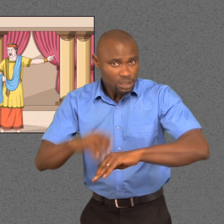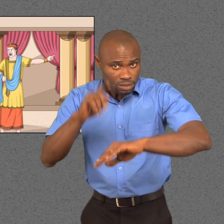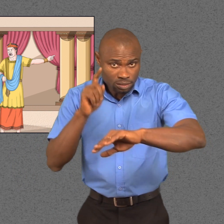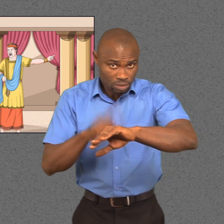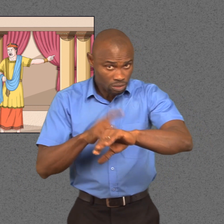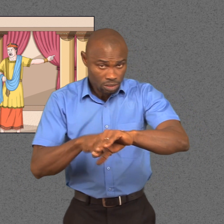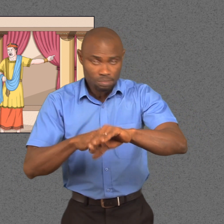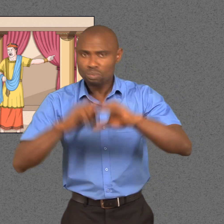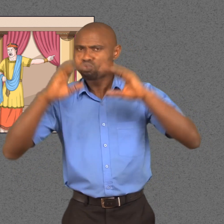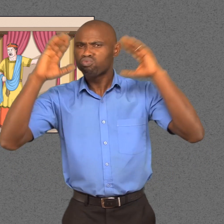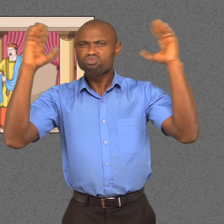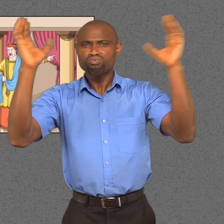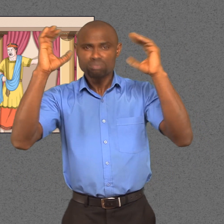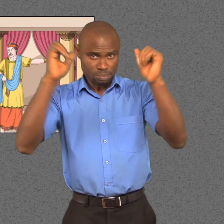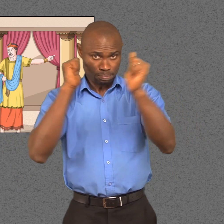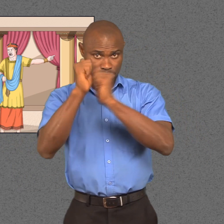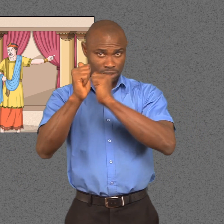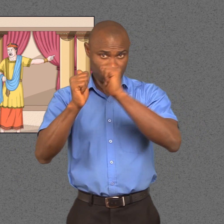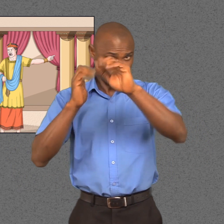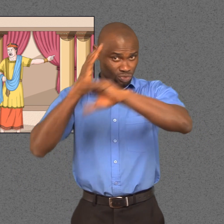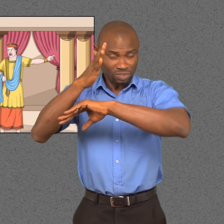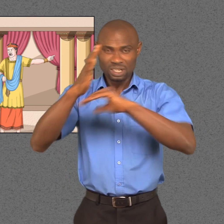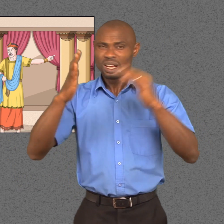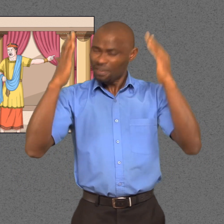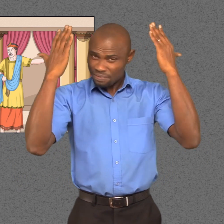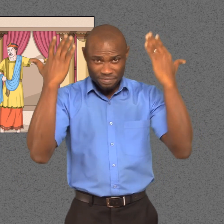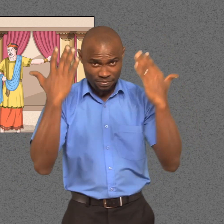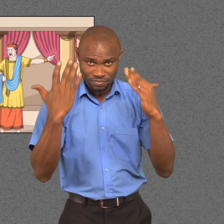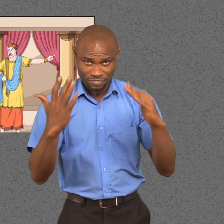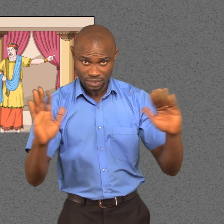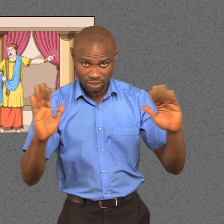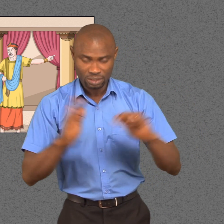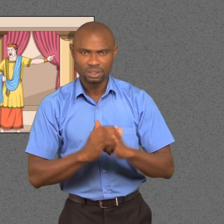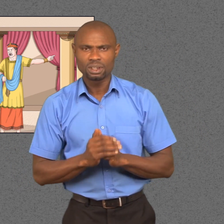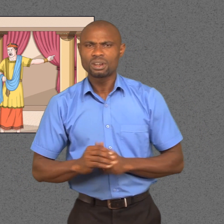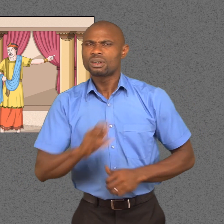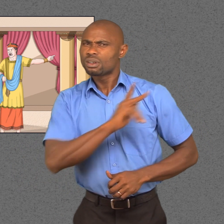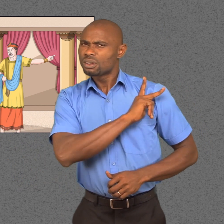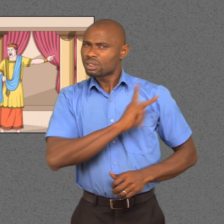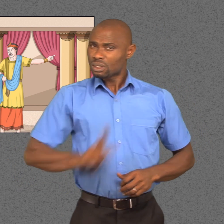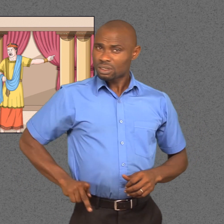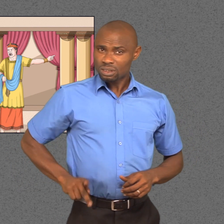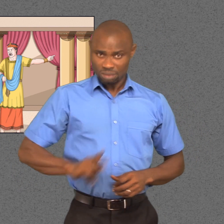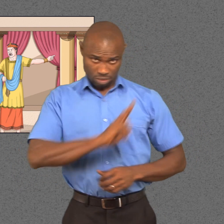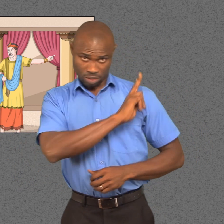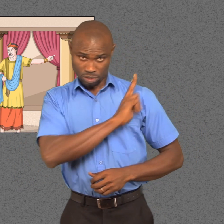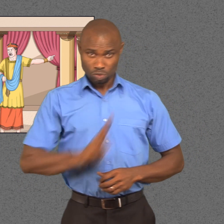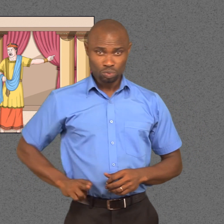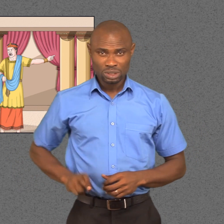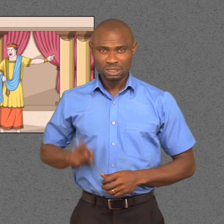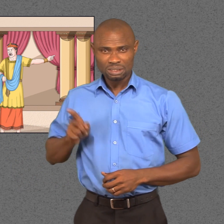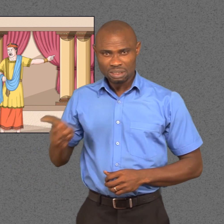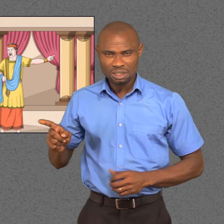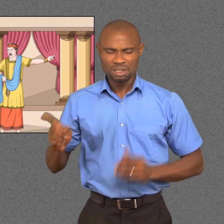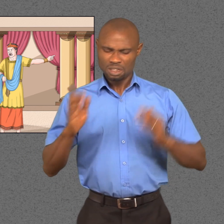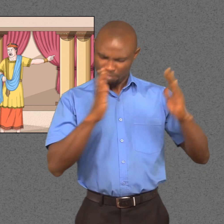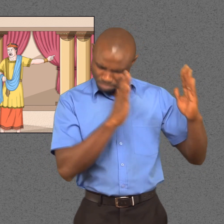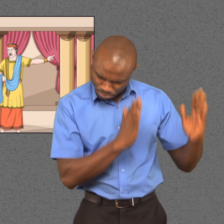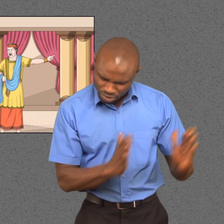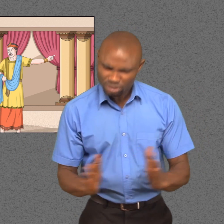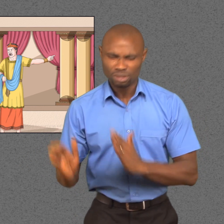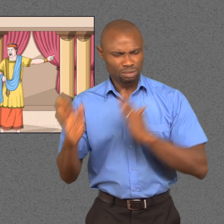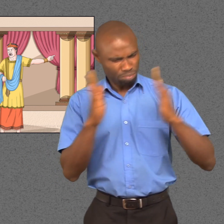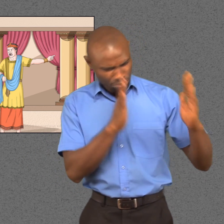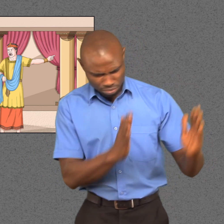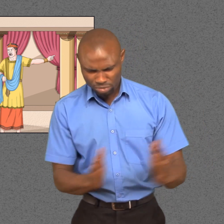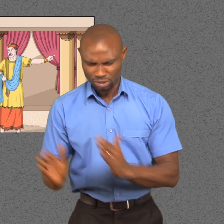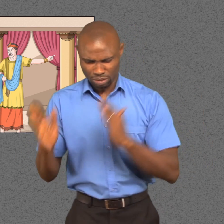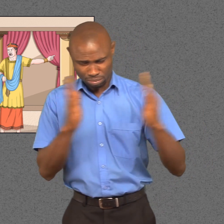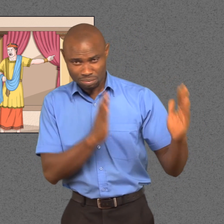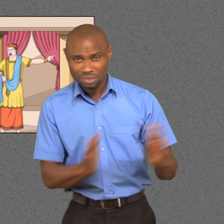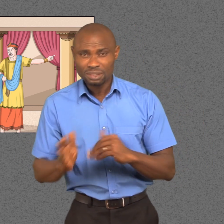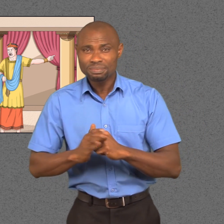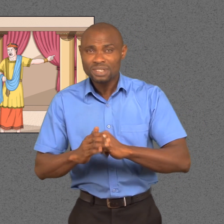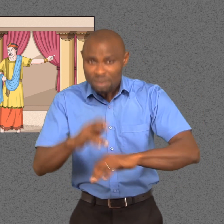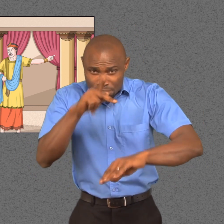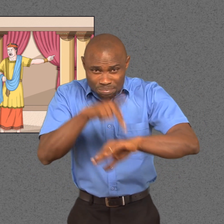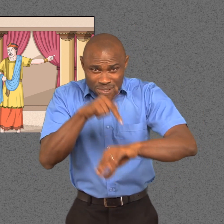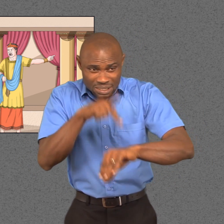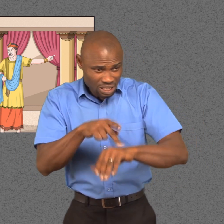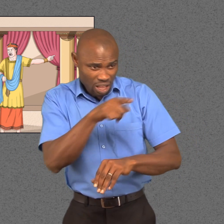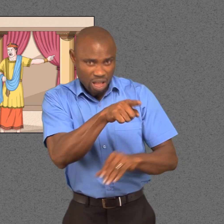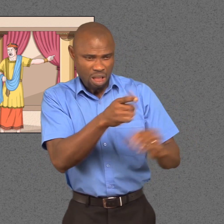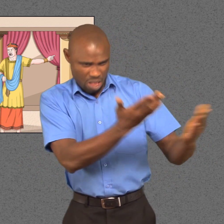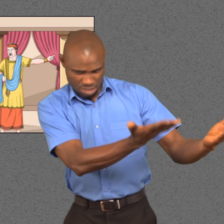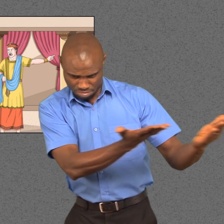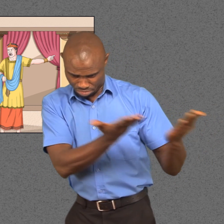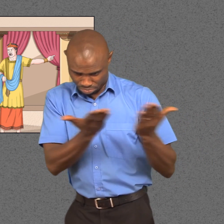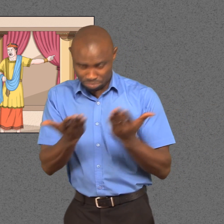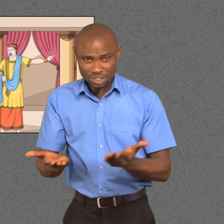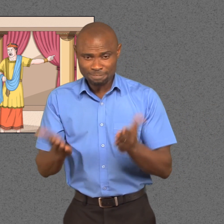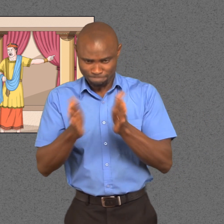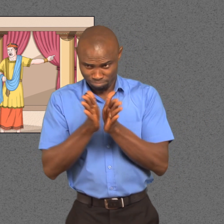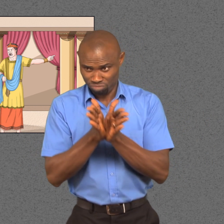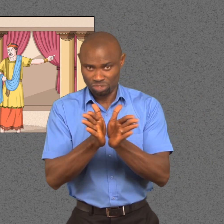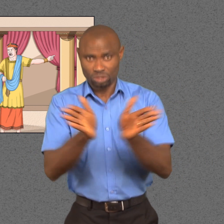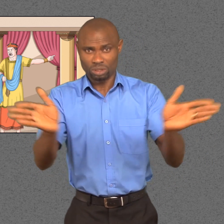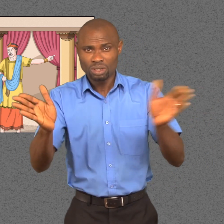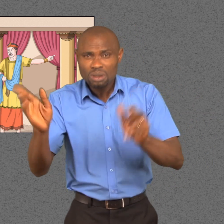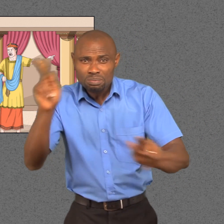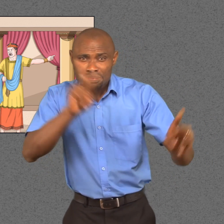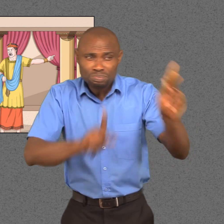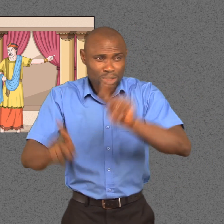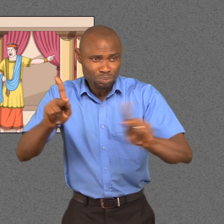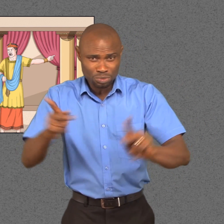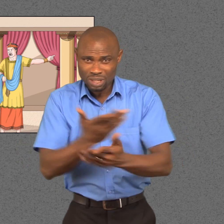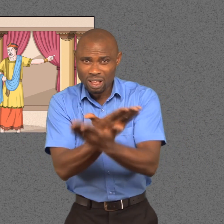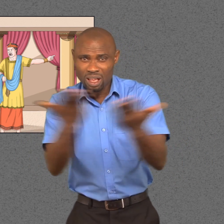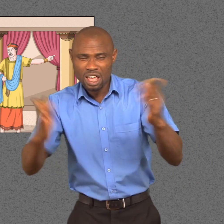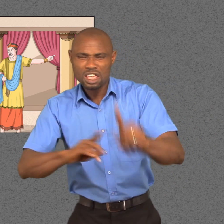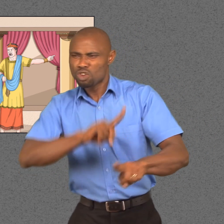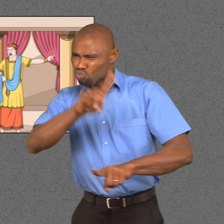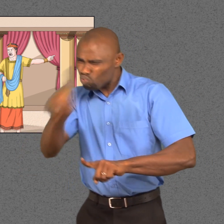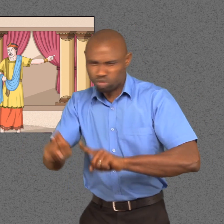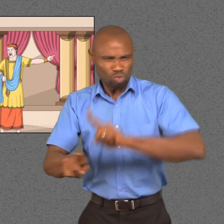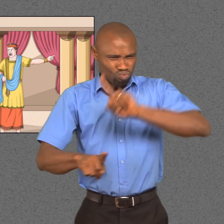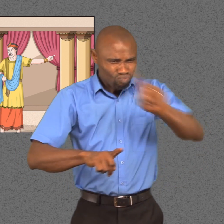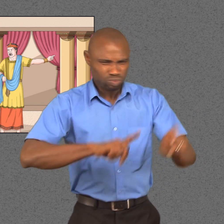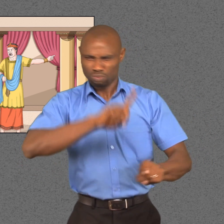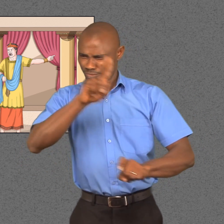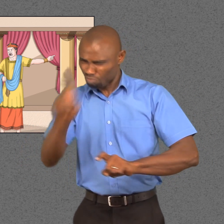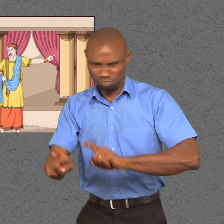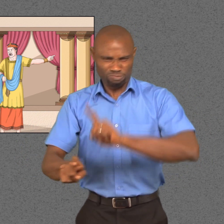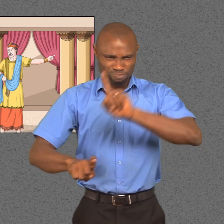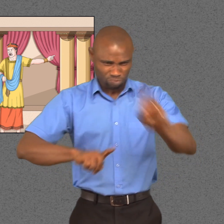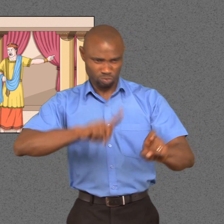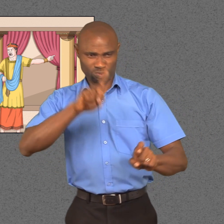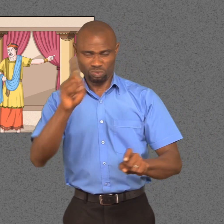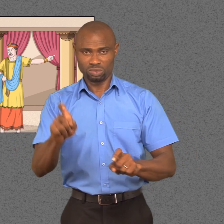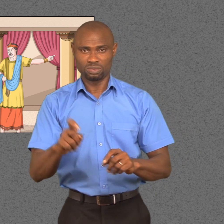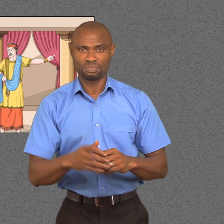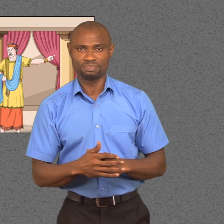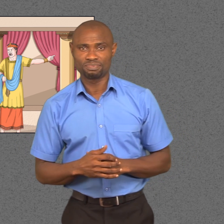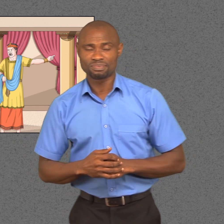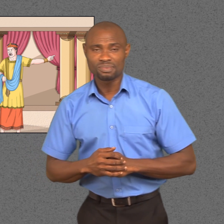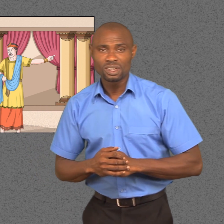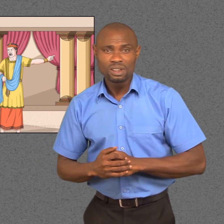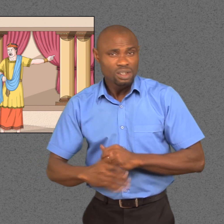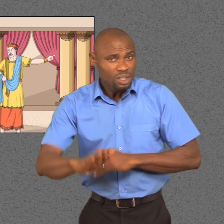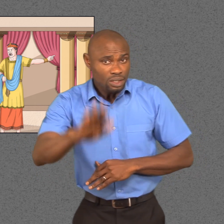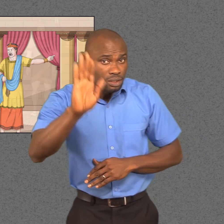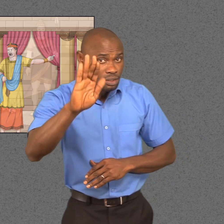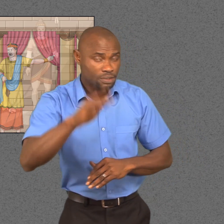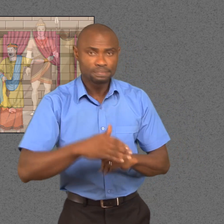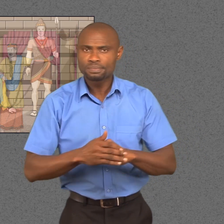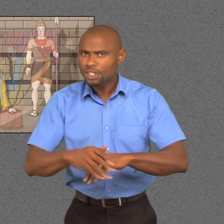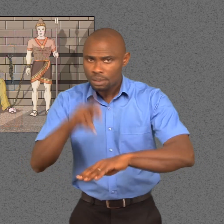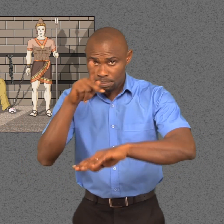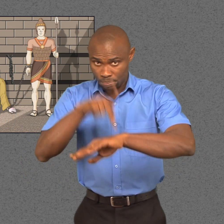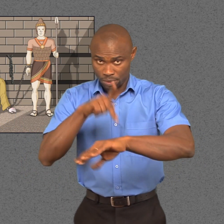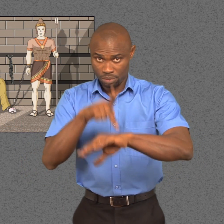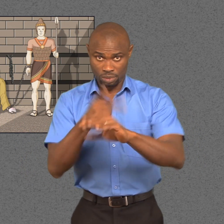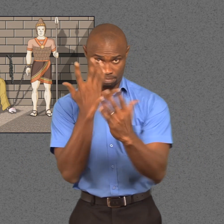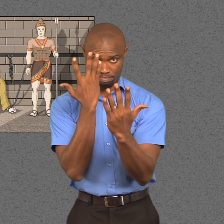Herod intended to bring him out to the people after the Passover.